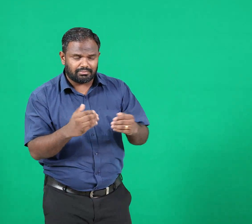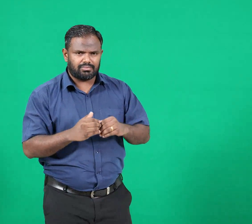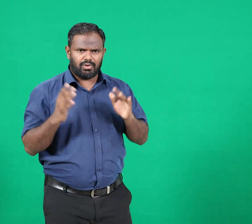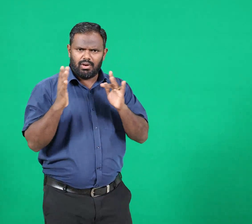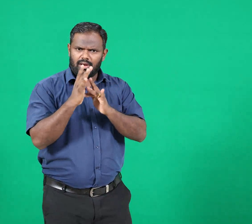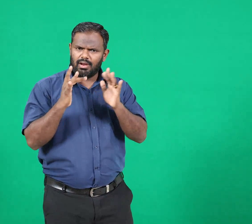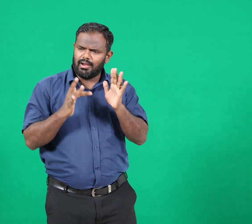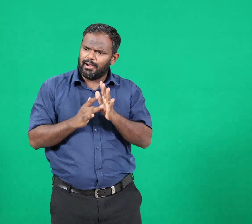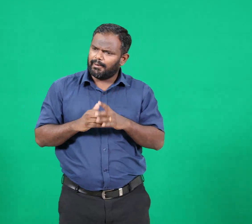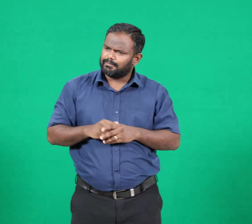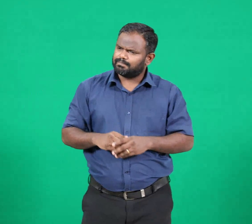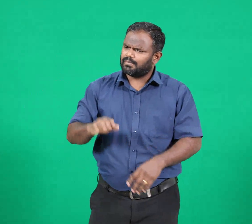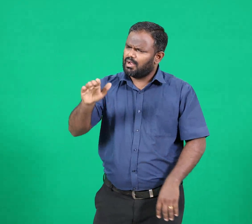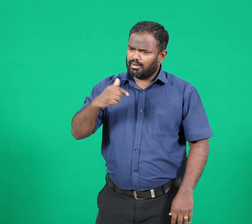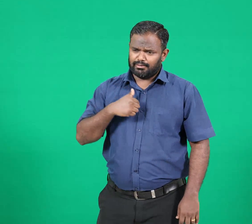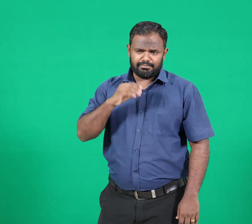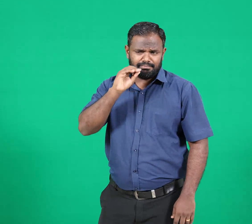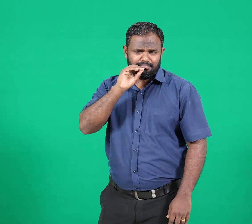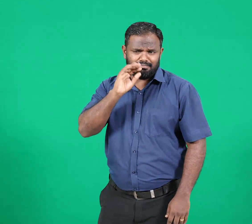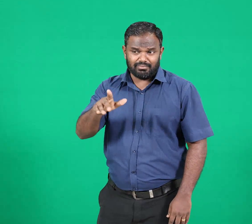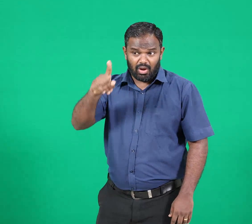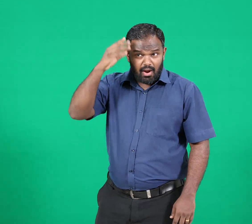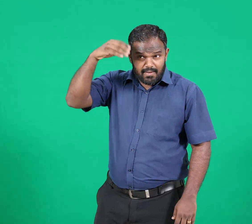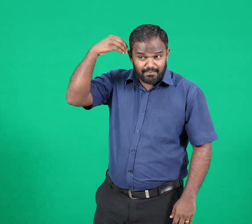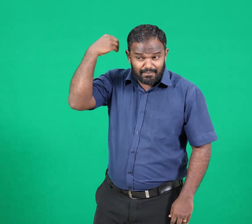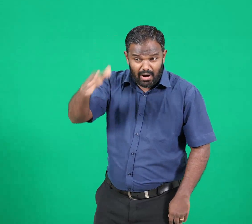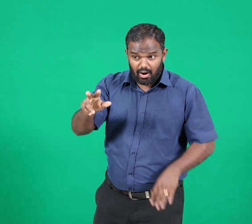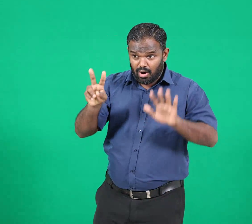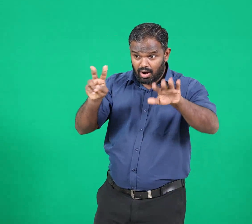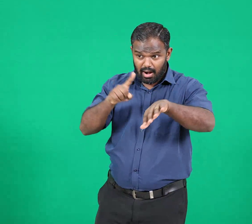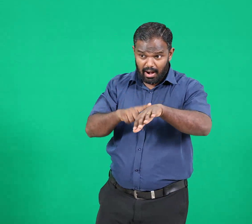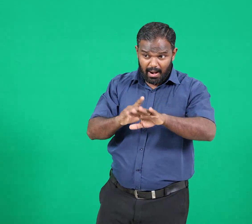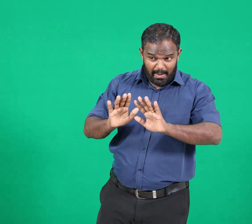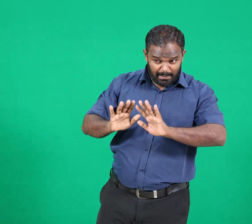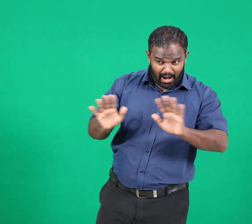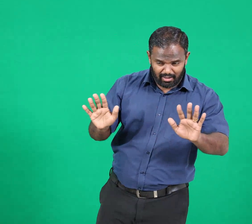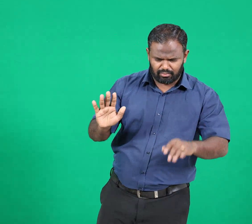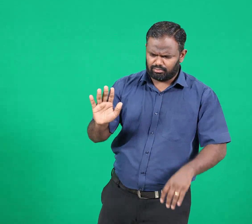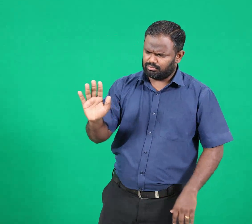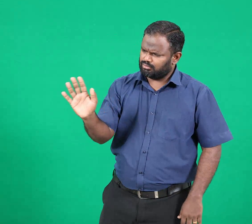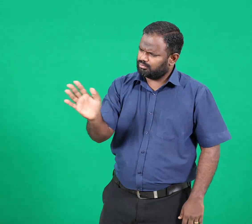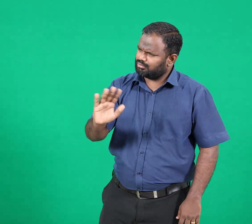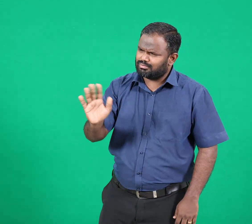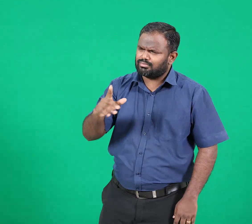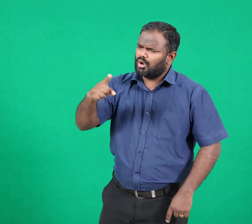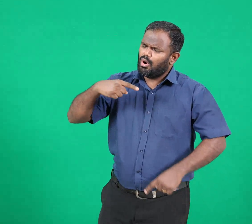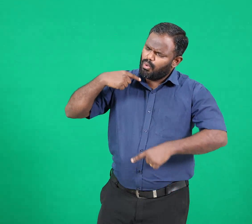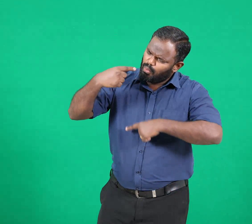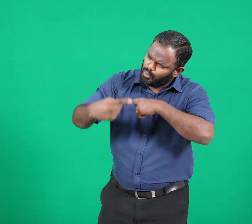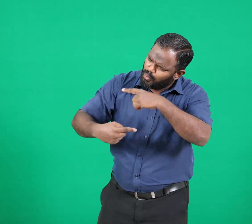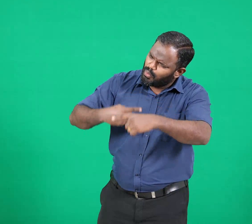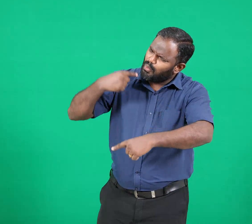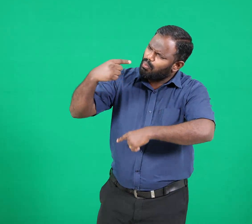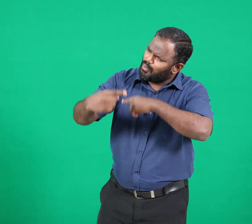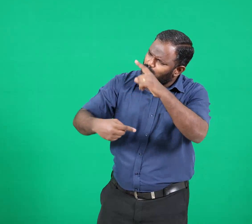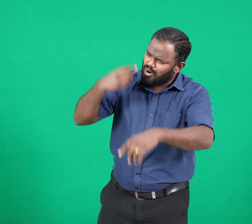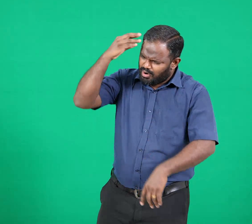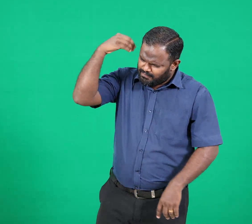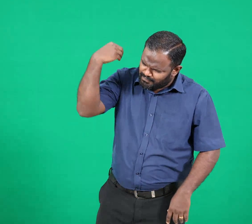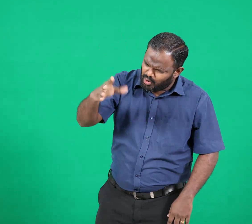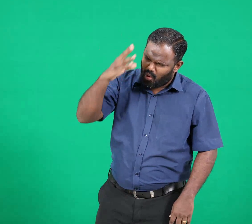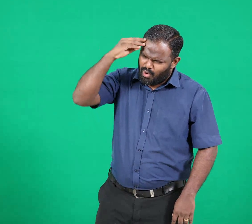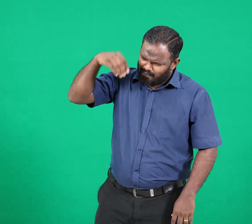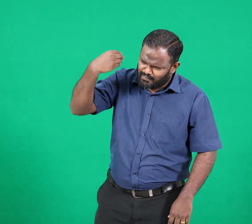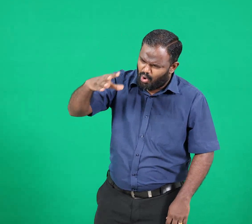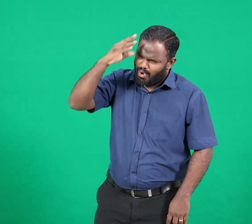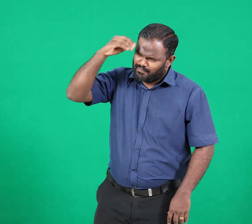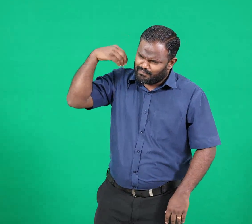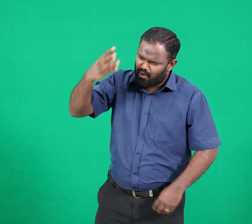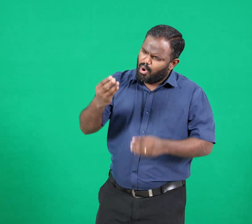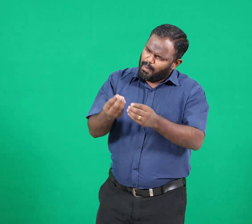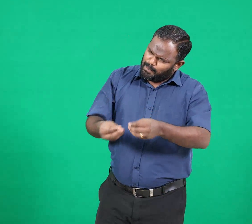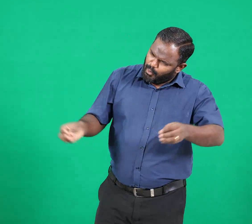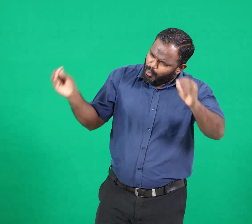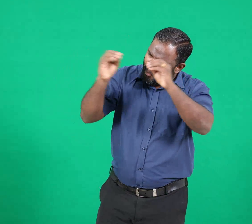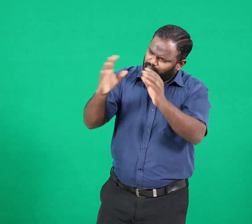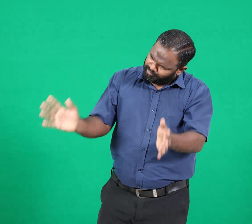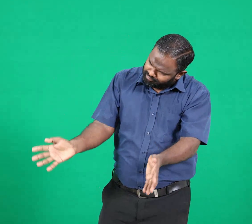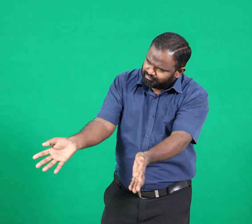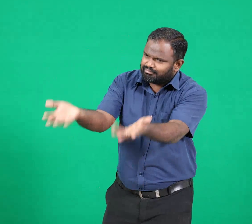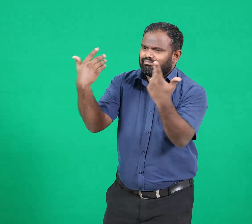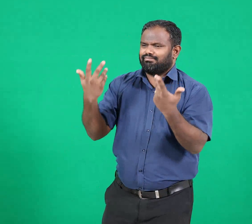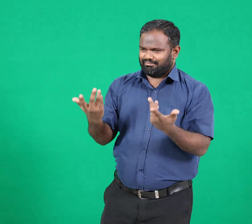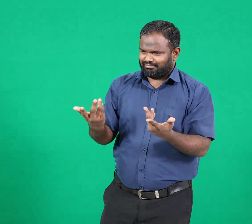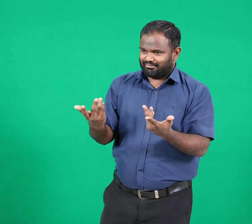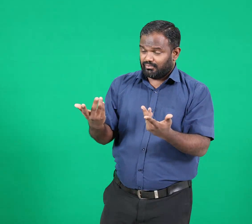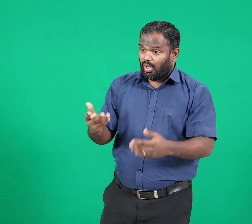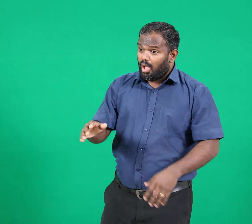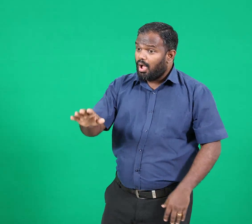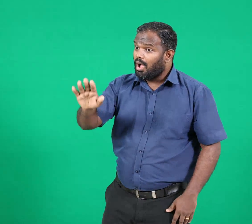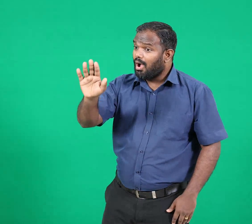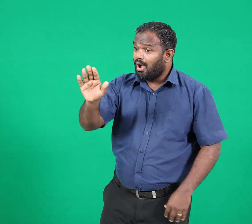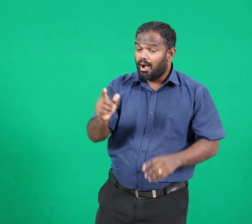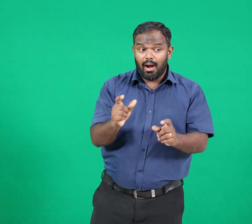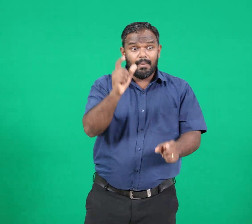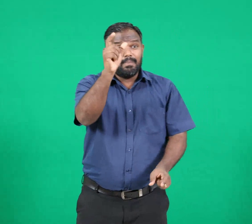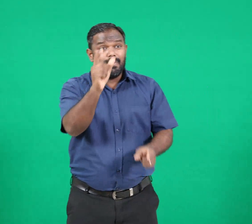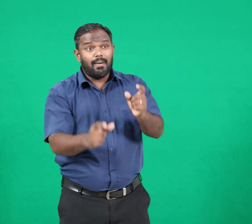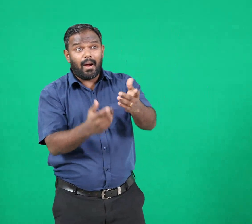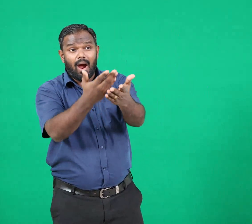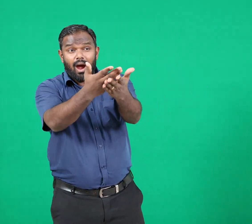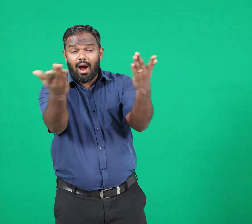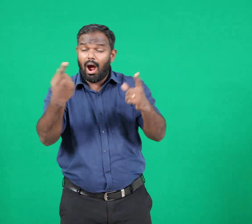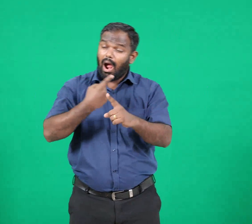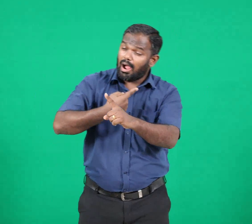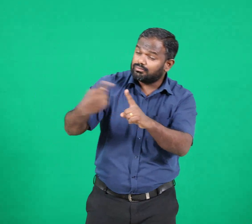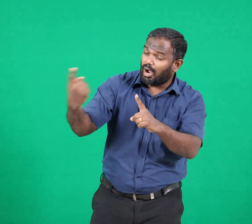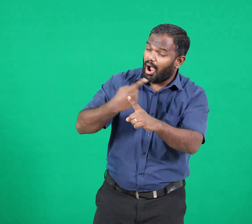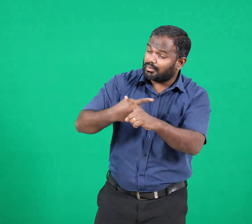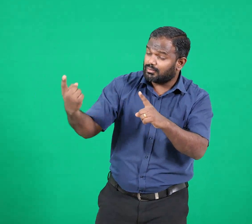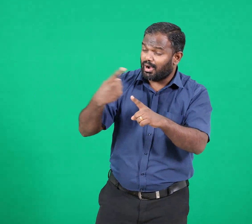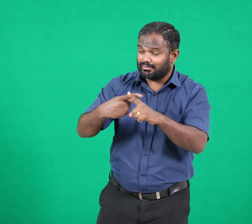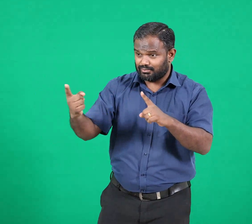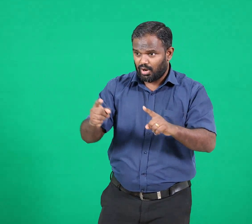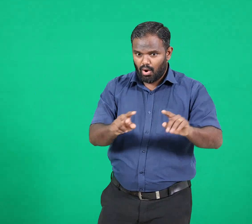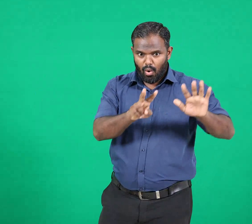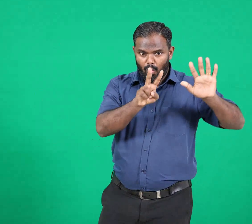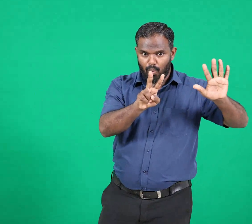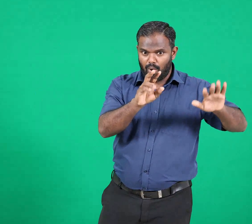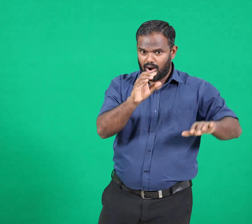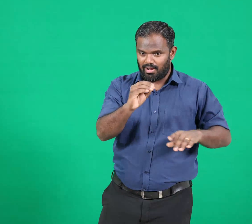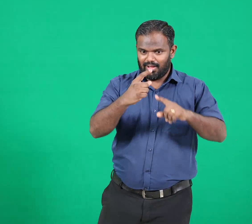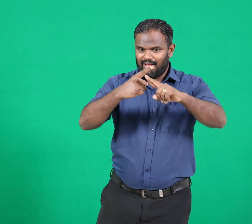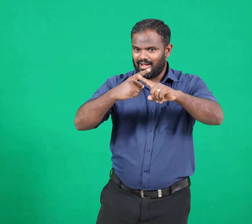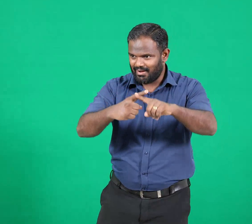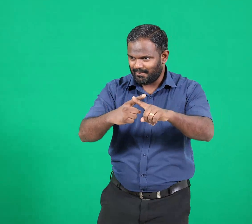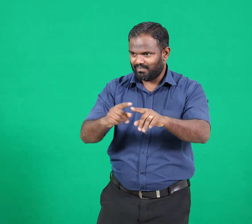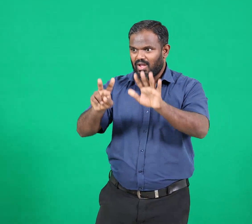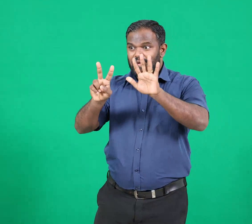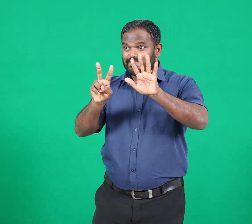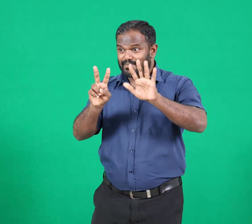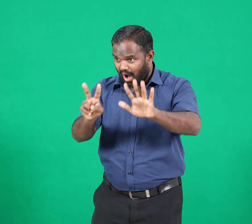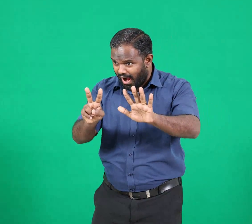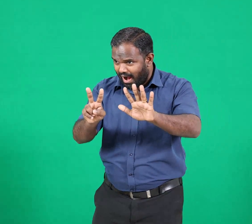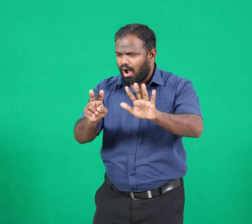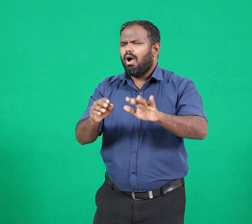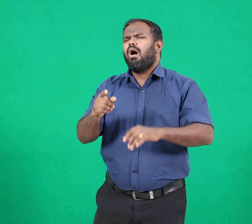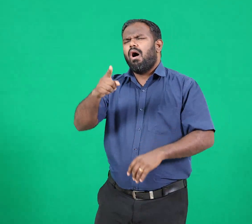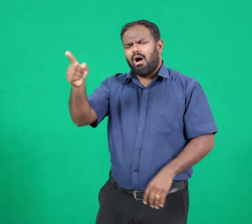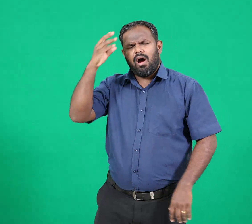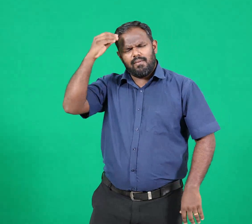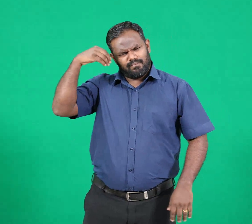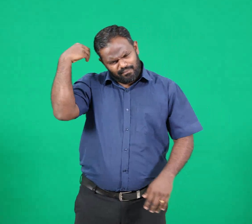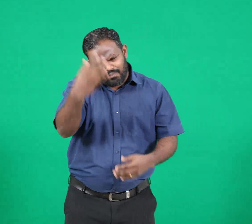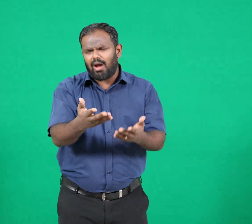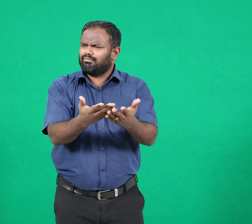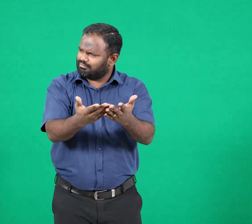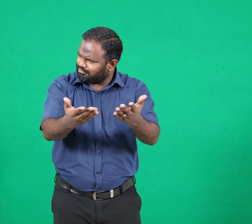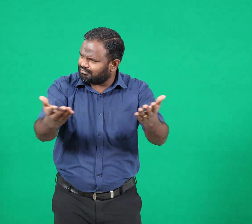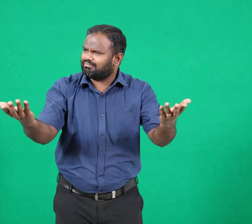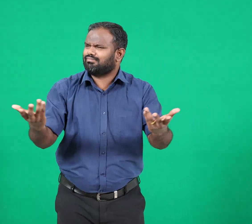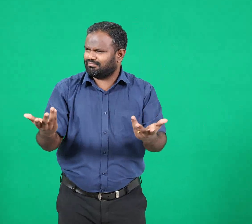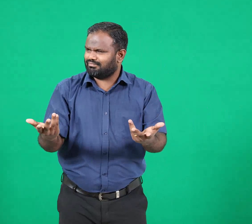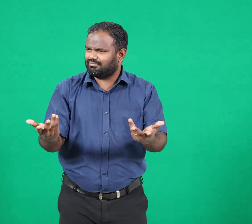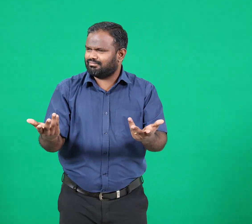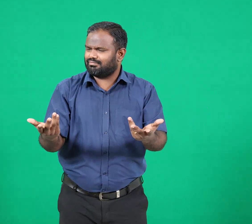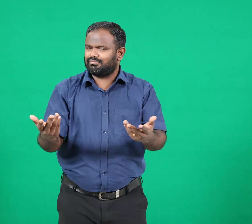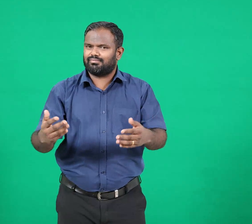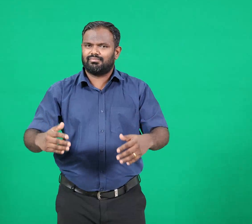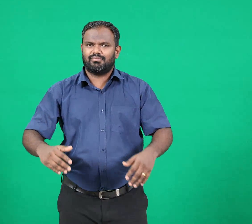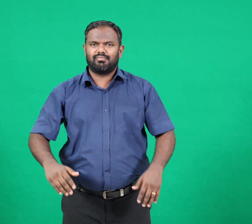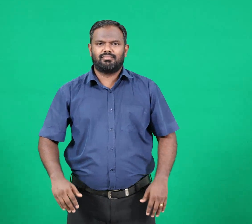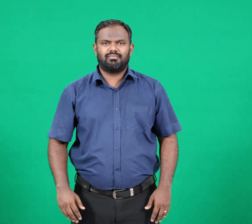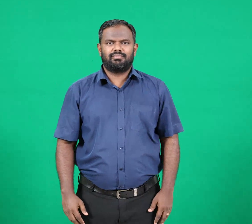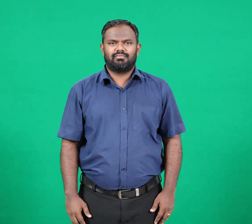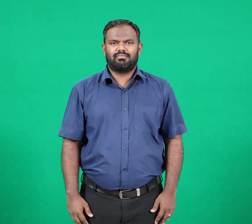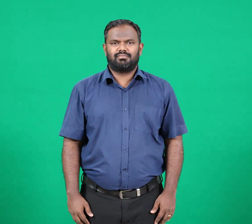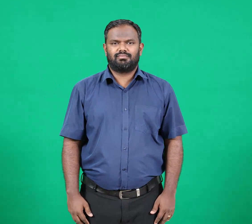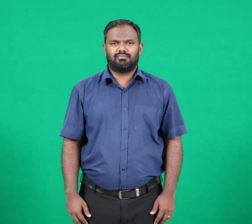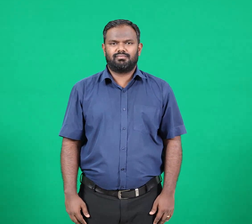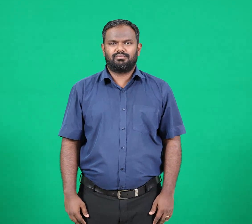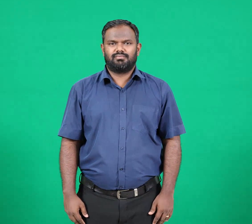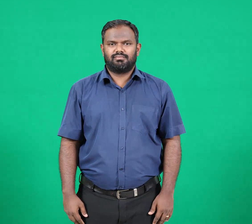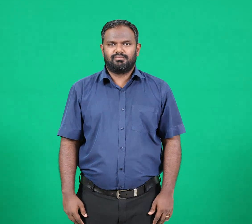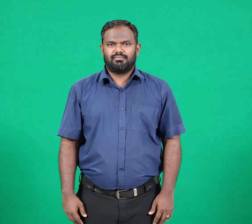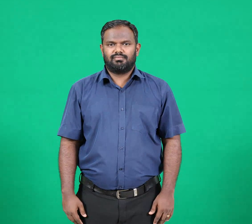Up to seven times?" Jesus answered, "I tell you, not just seven times, but seventy-seven times!